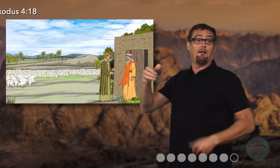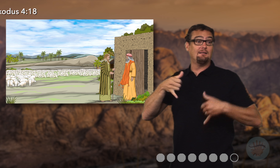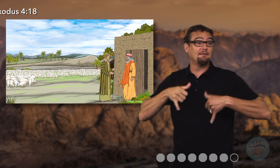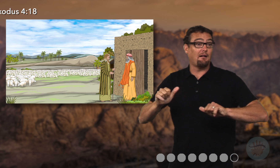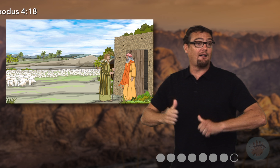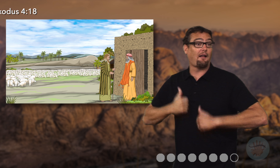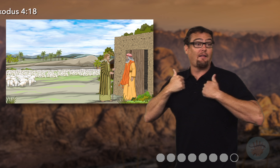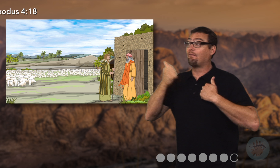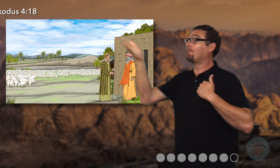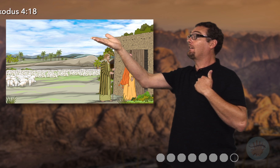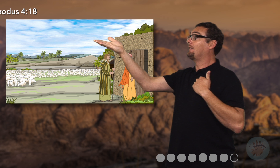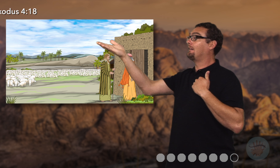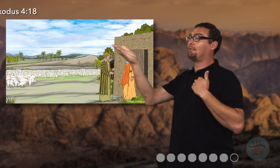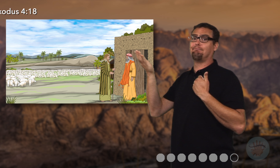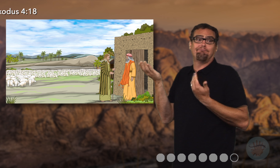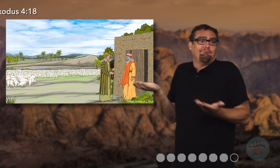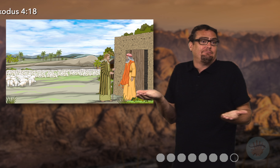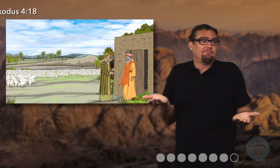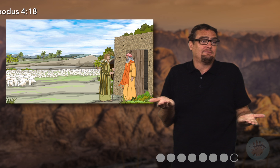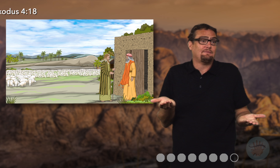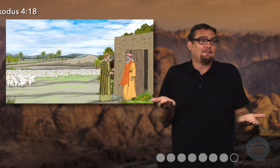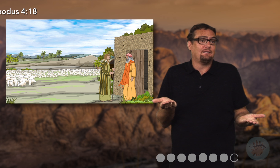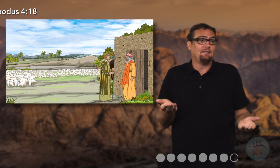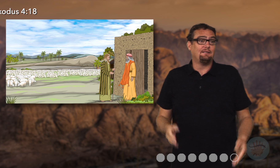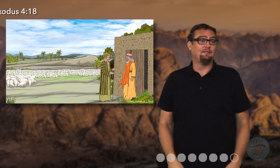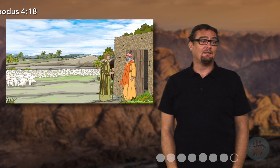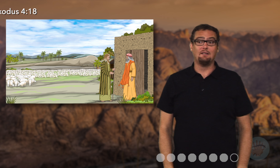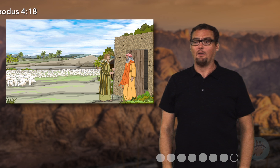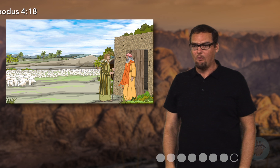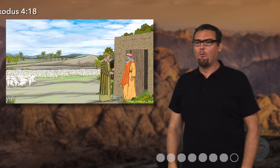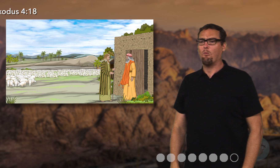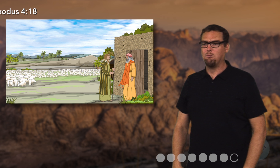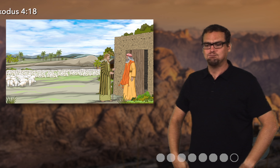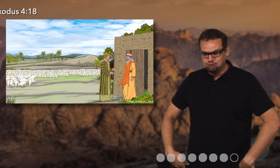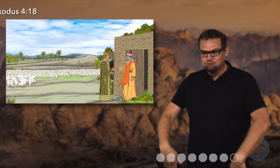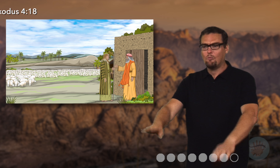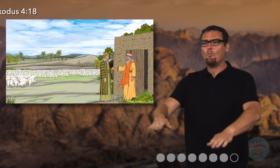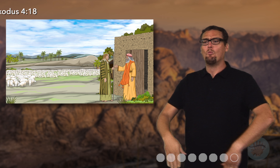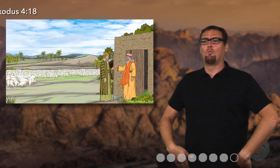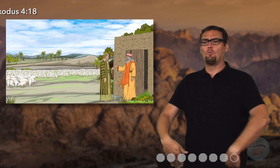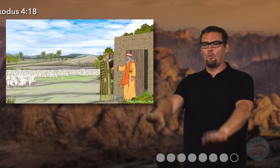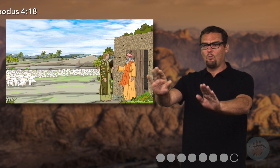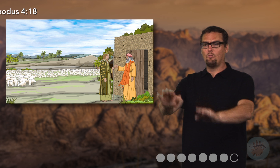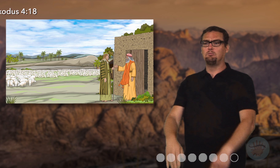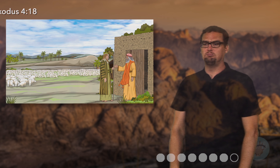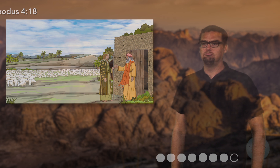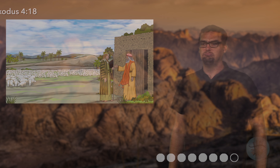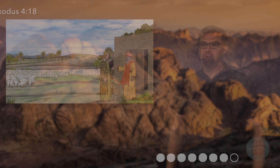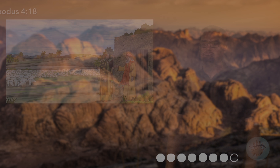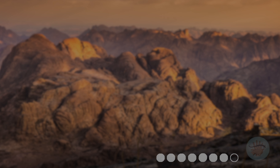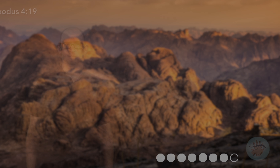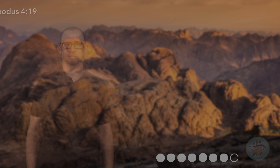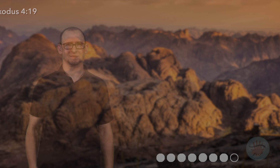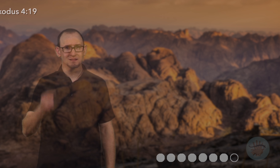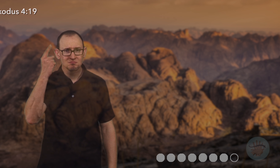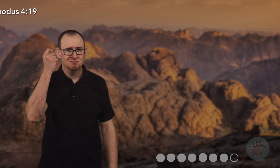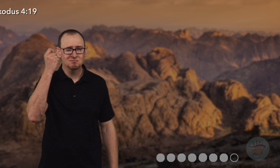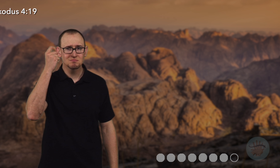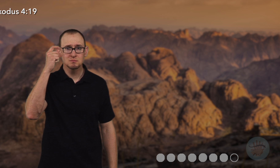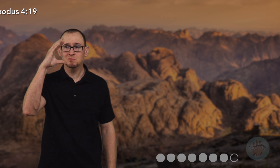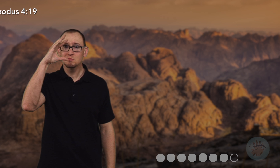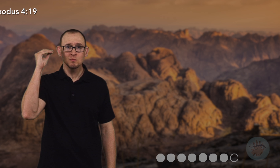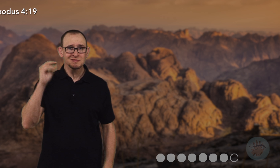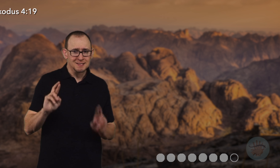“Go in peace,” Jethro replied.